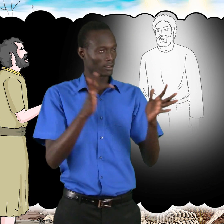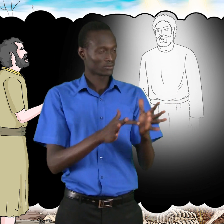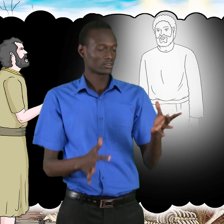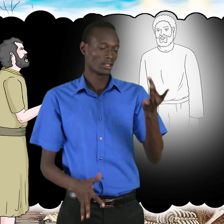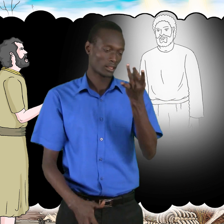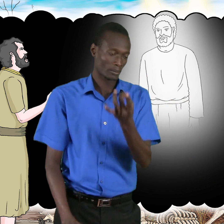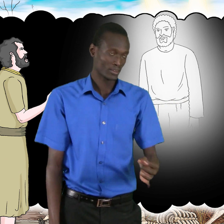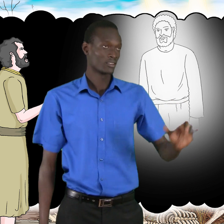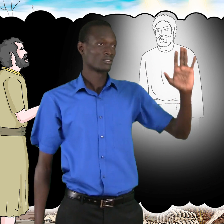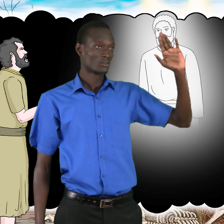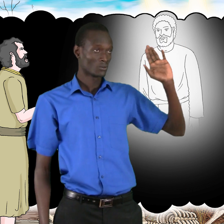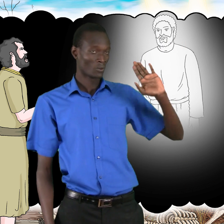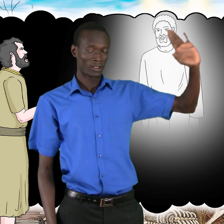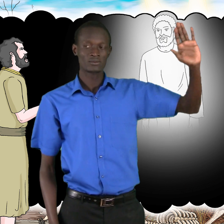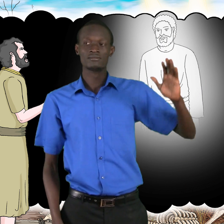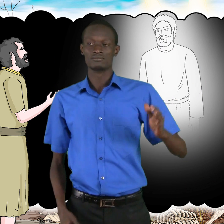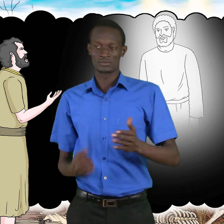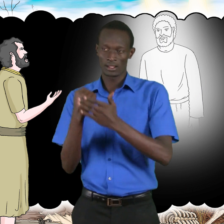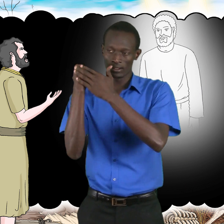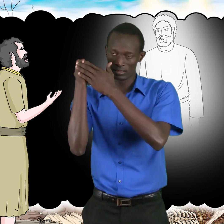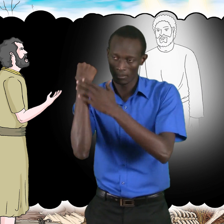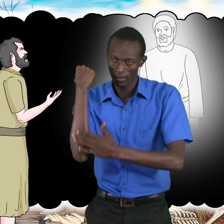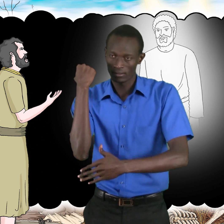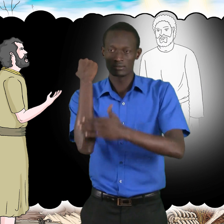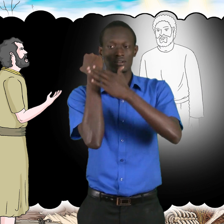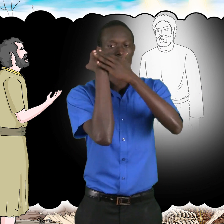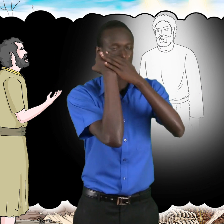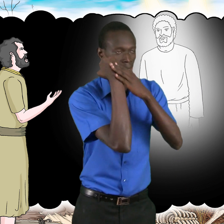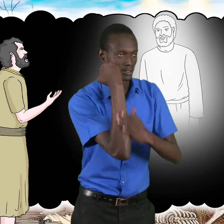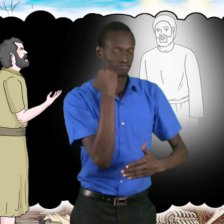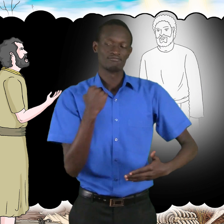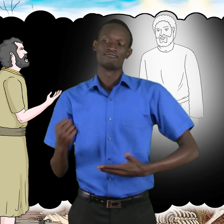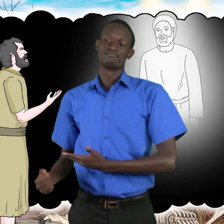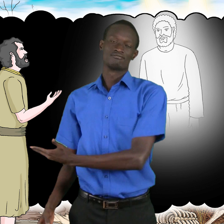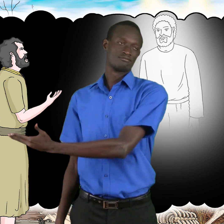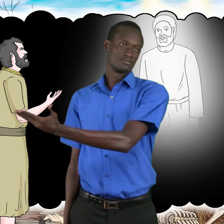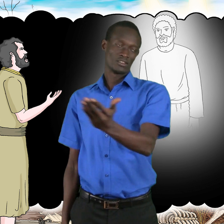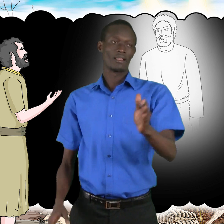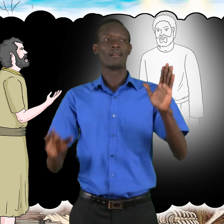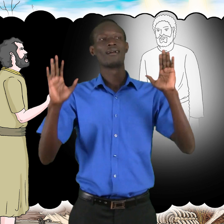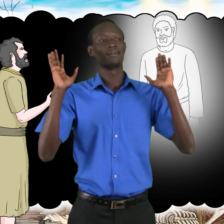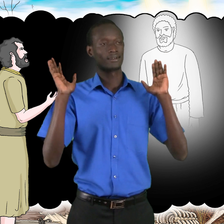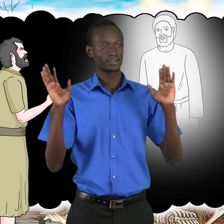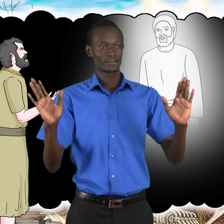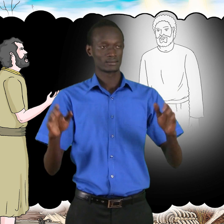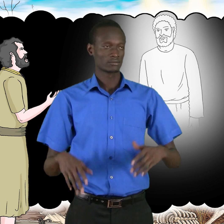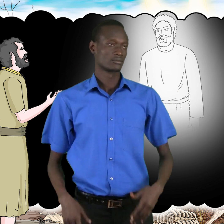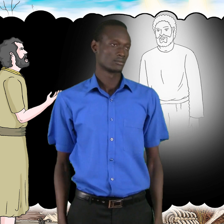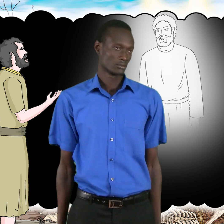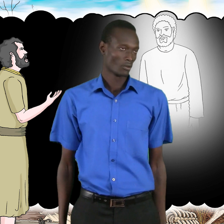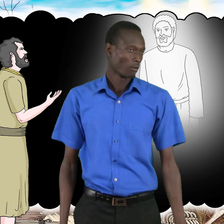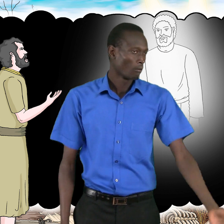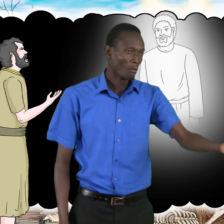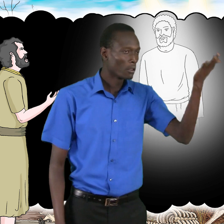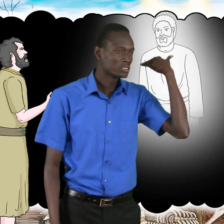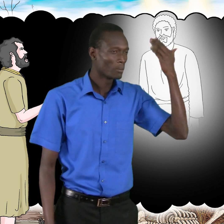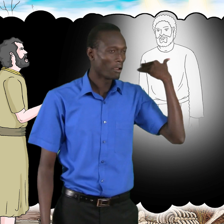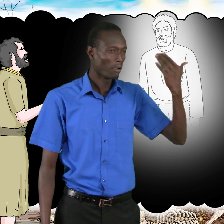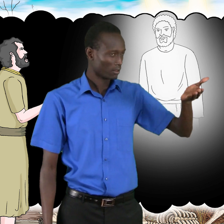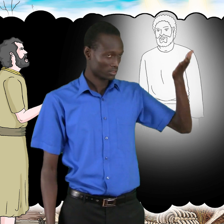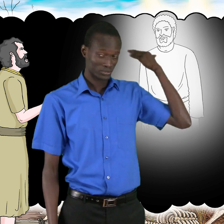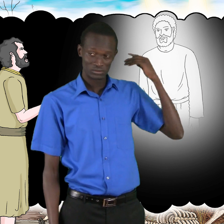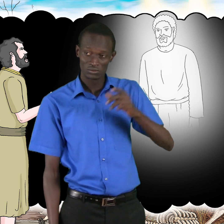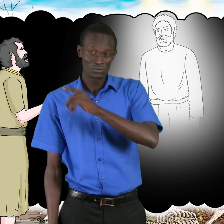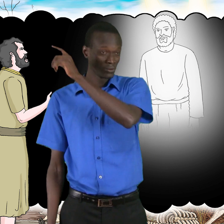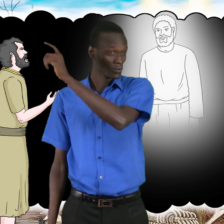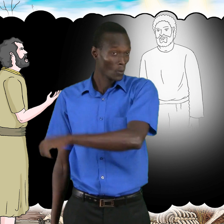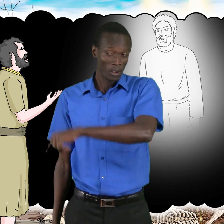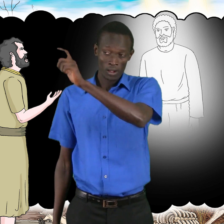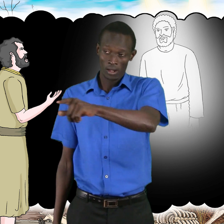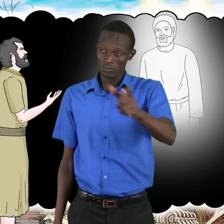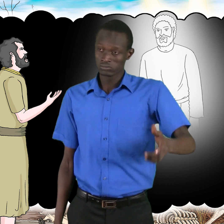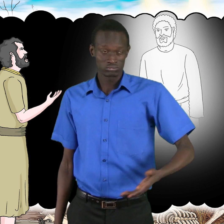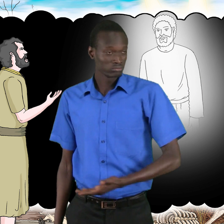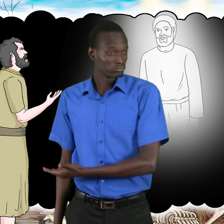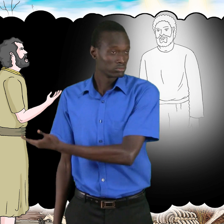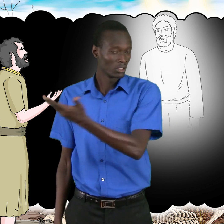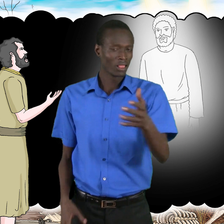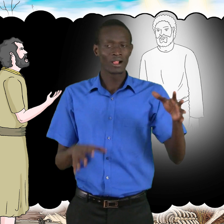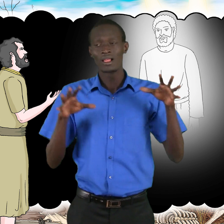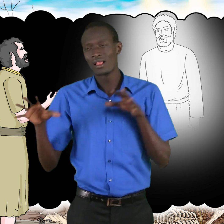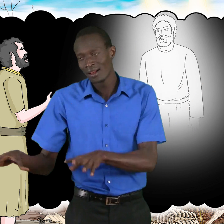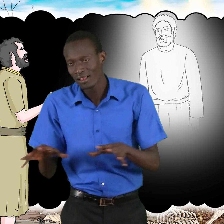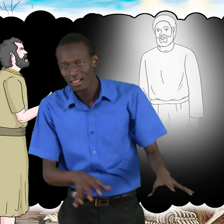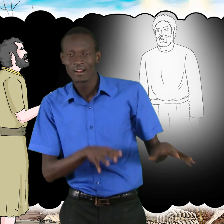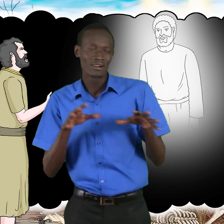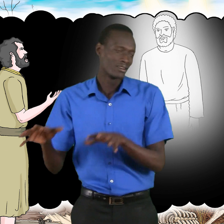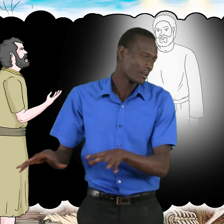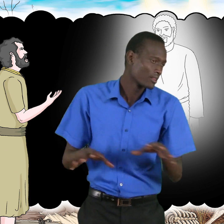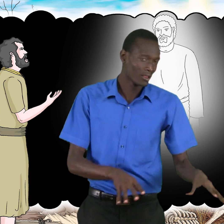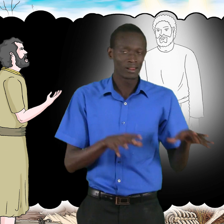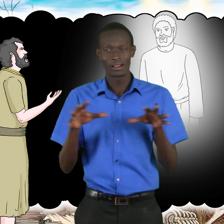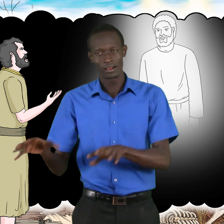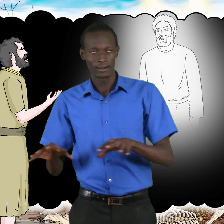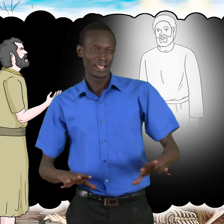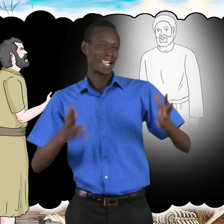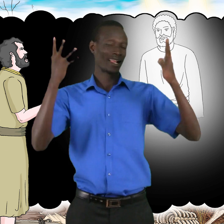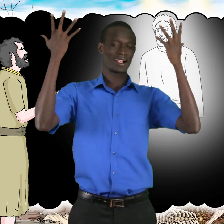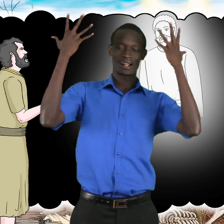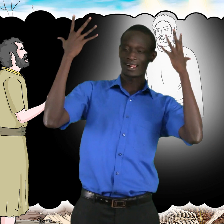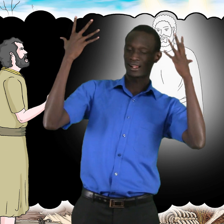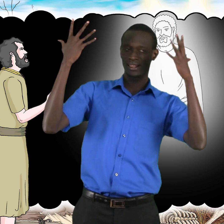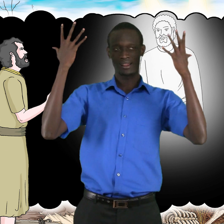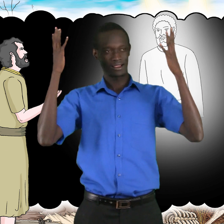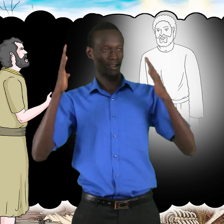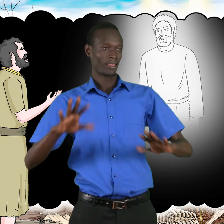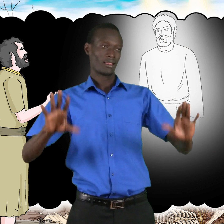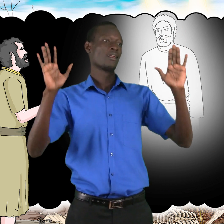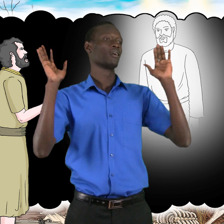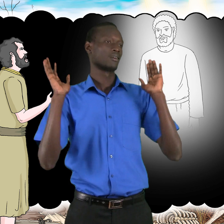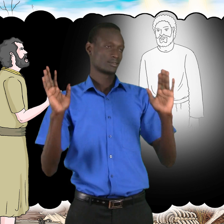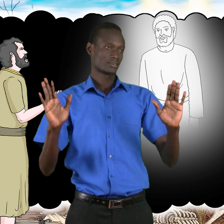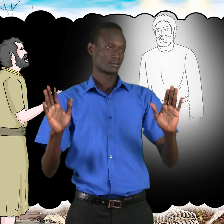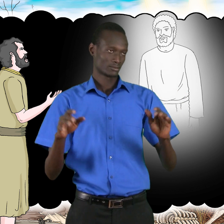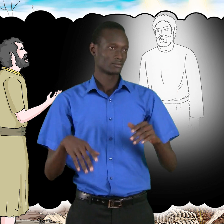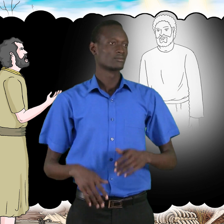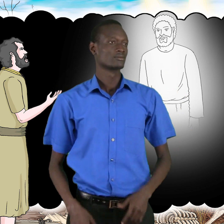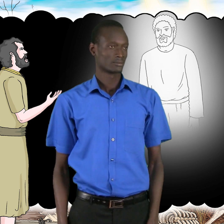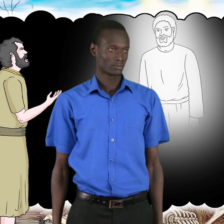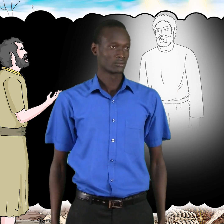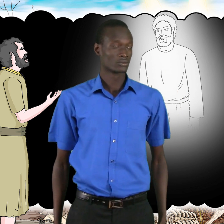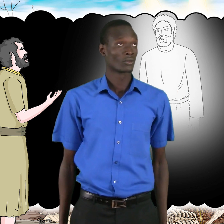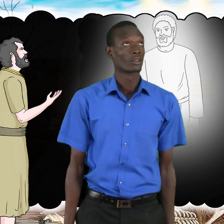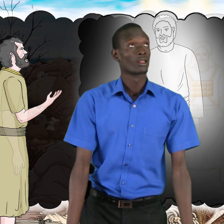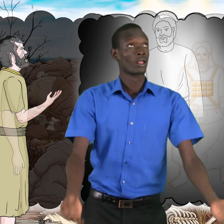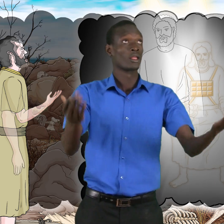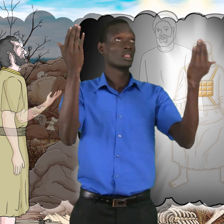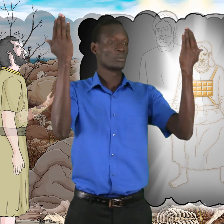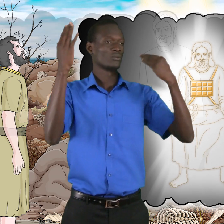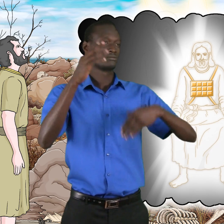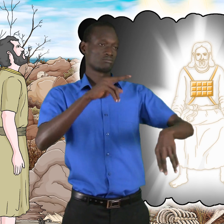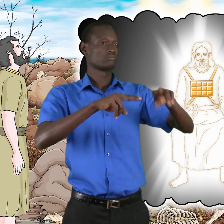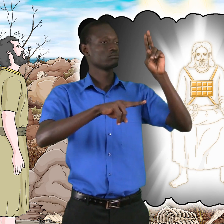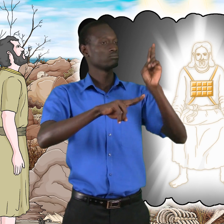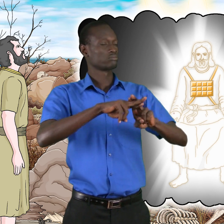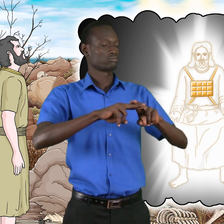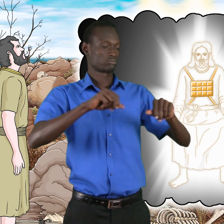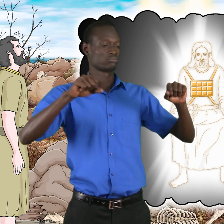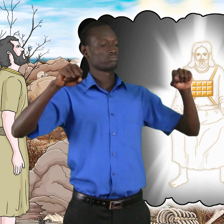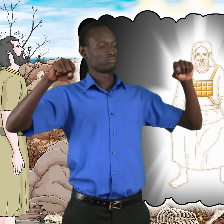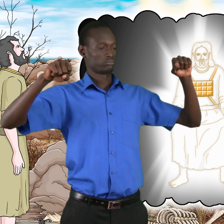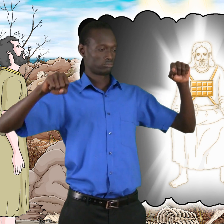“Sir,” I answered, “you know.”